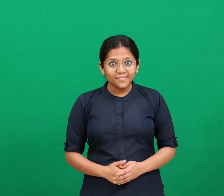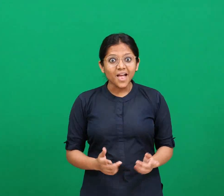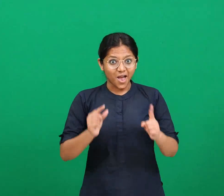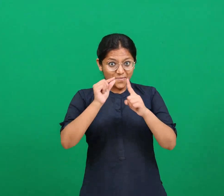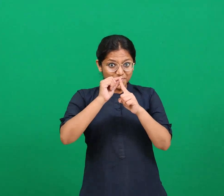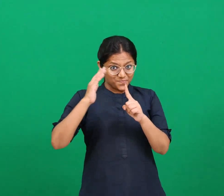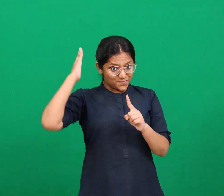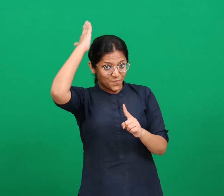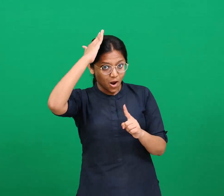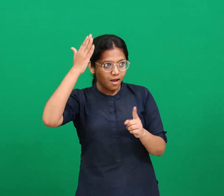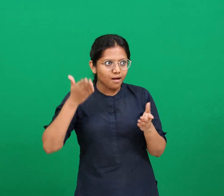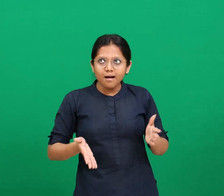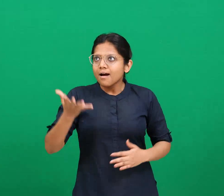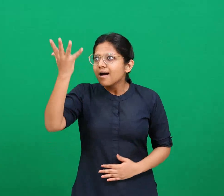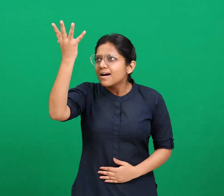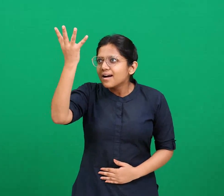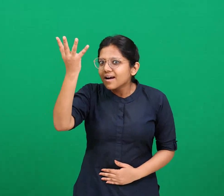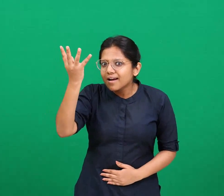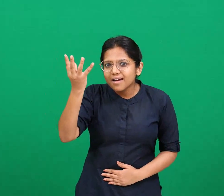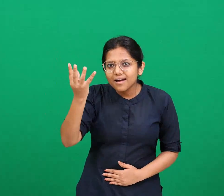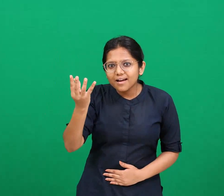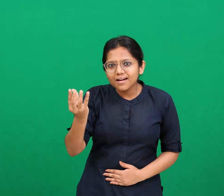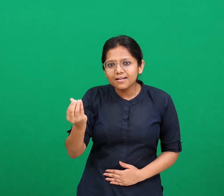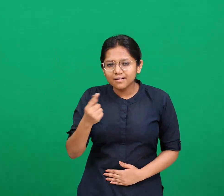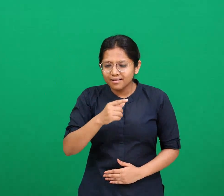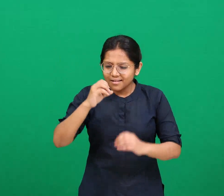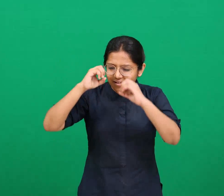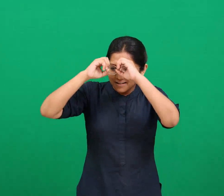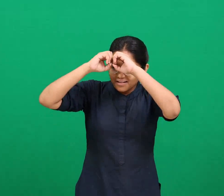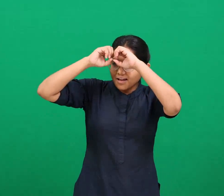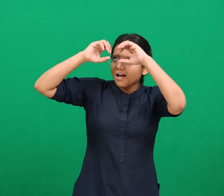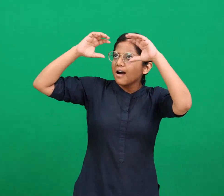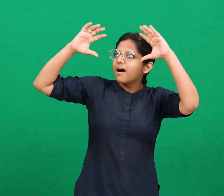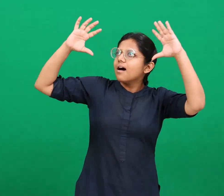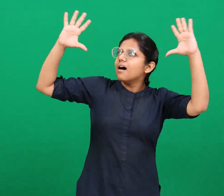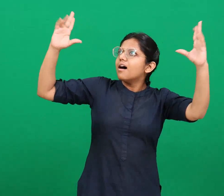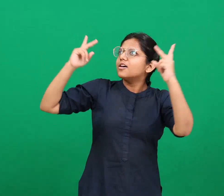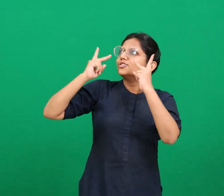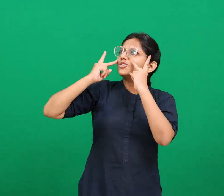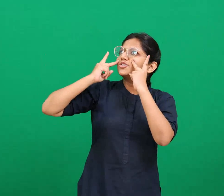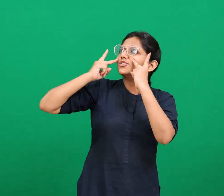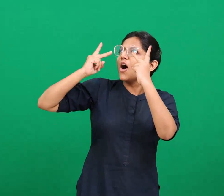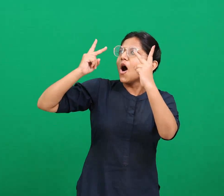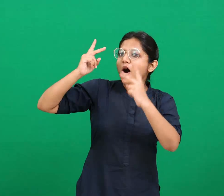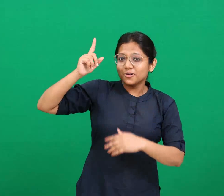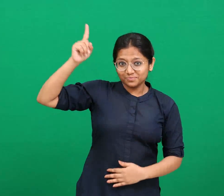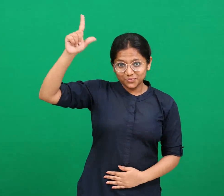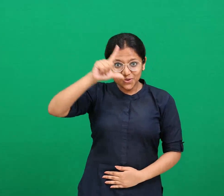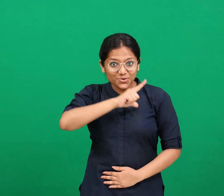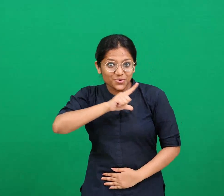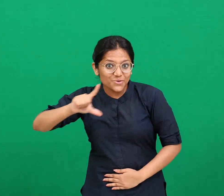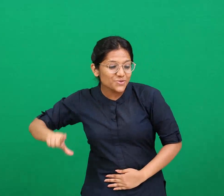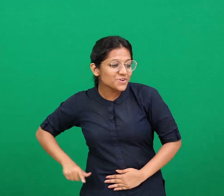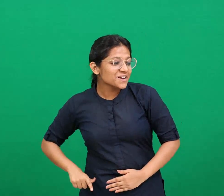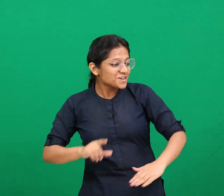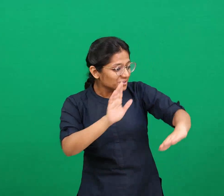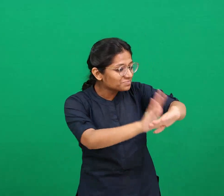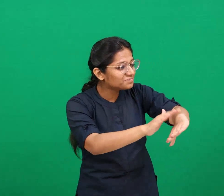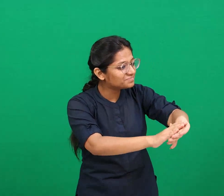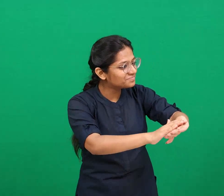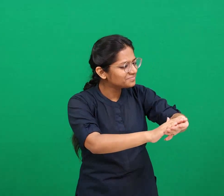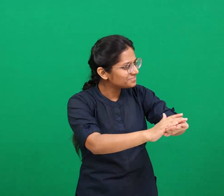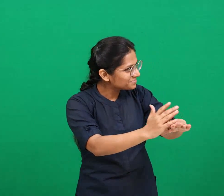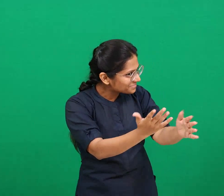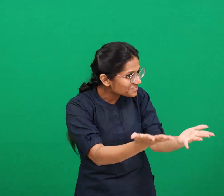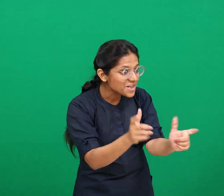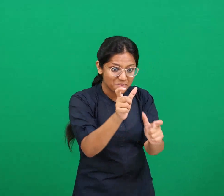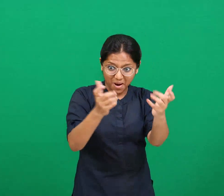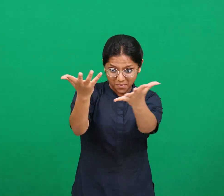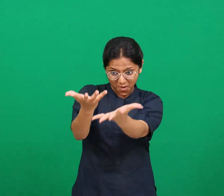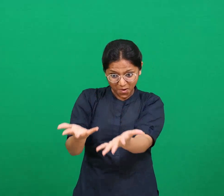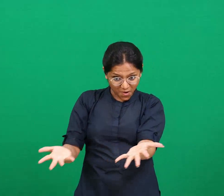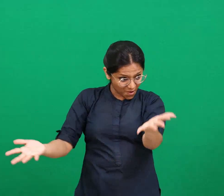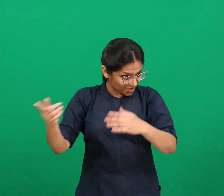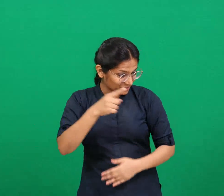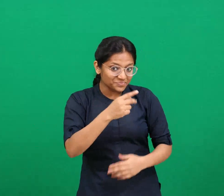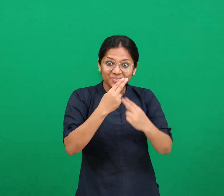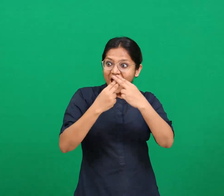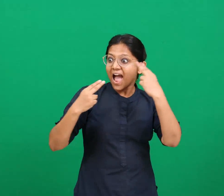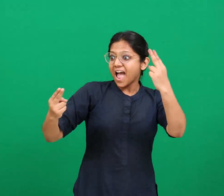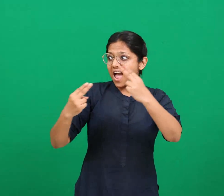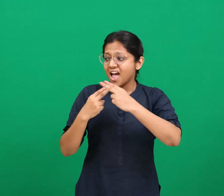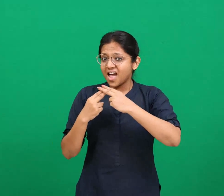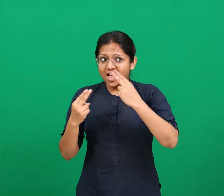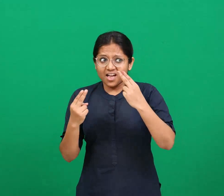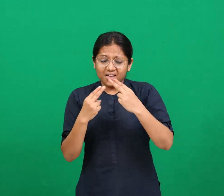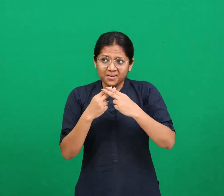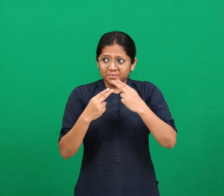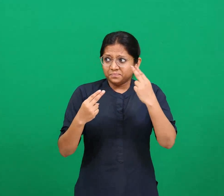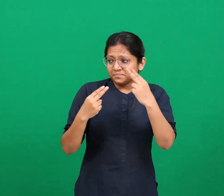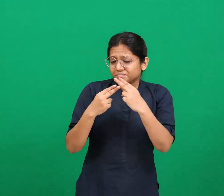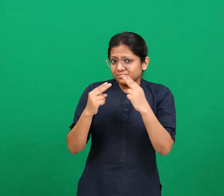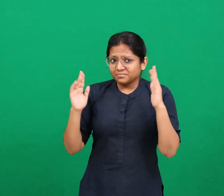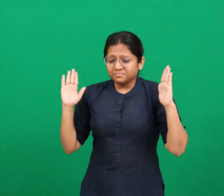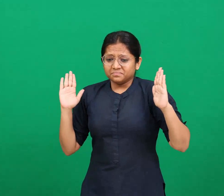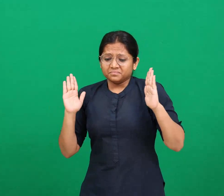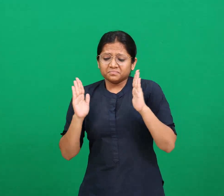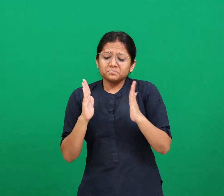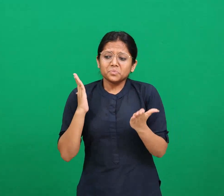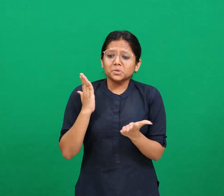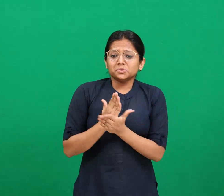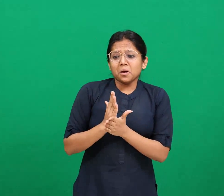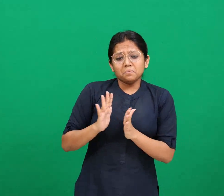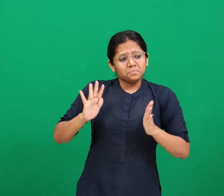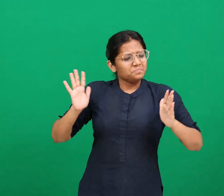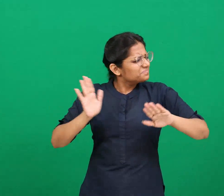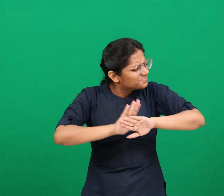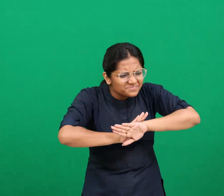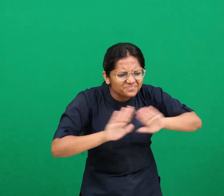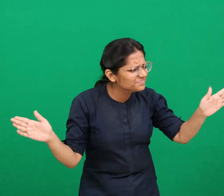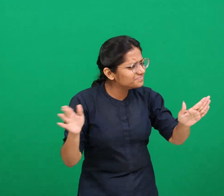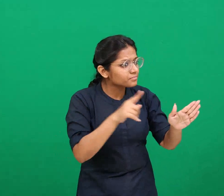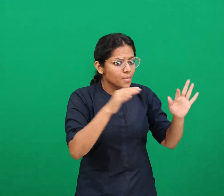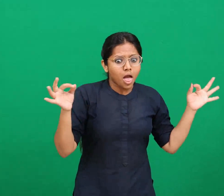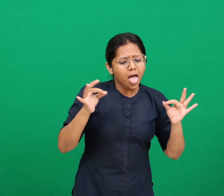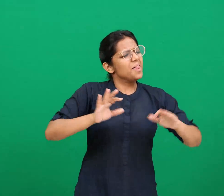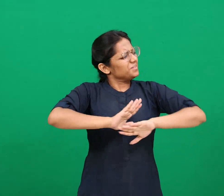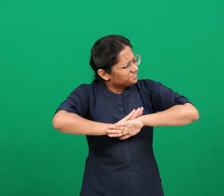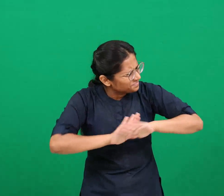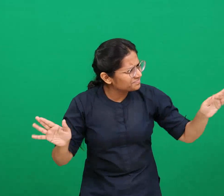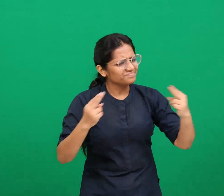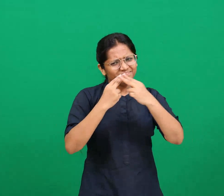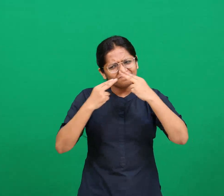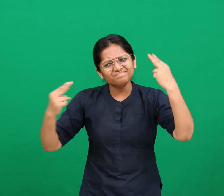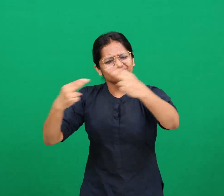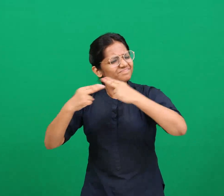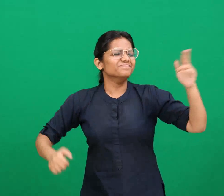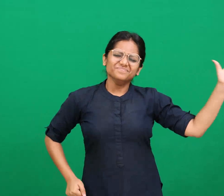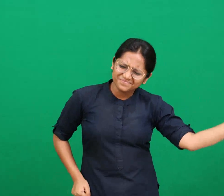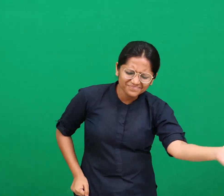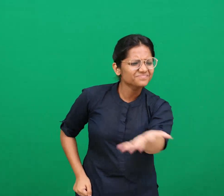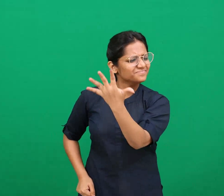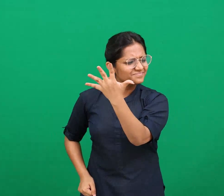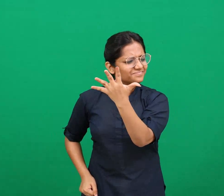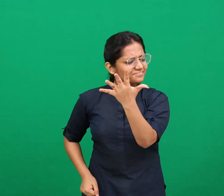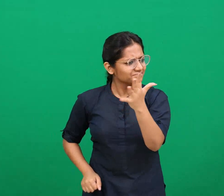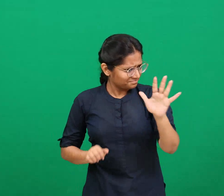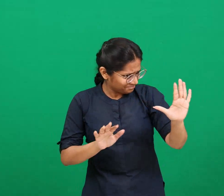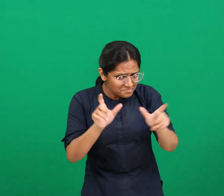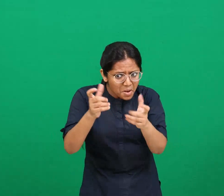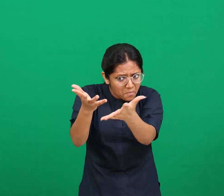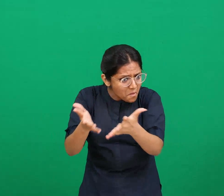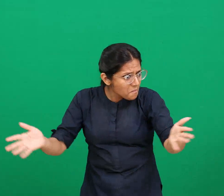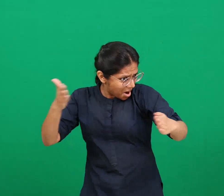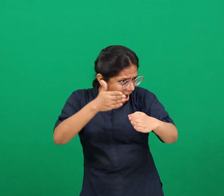One night the Lord spoke to Paul in a vision: "Do not be afraid; keep on speaking; do not be silent.